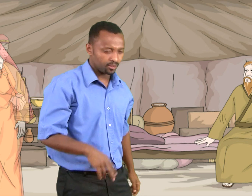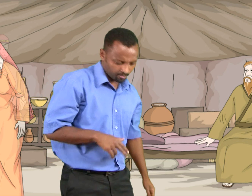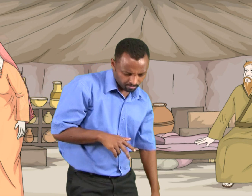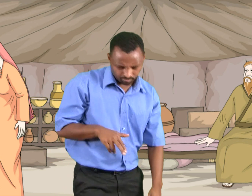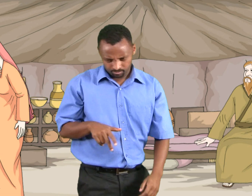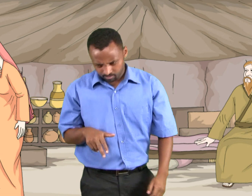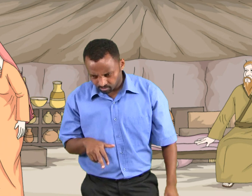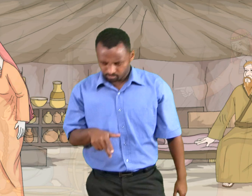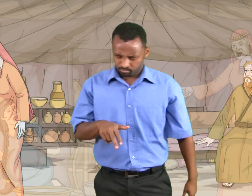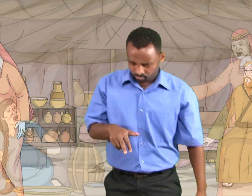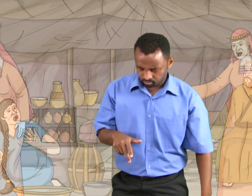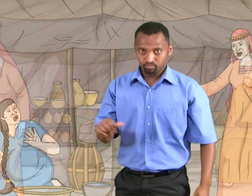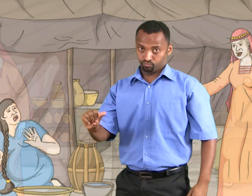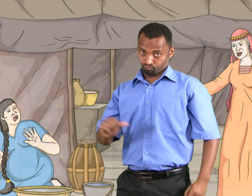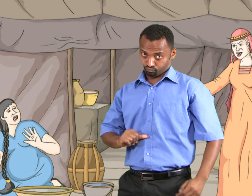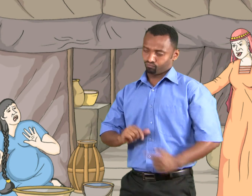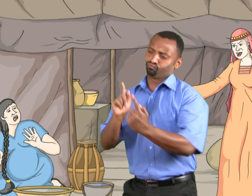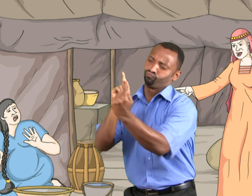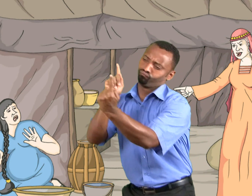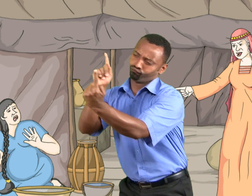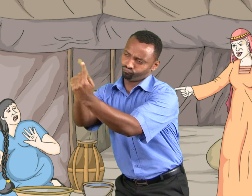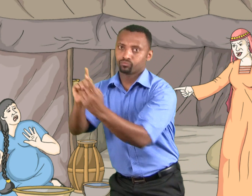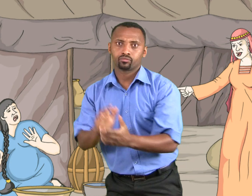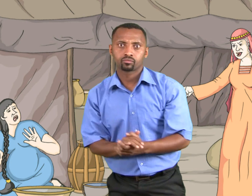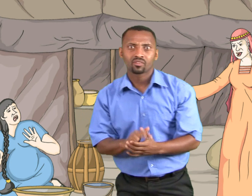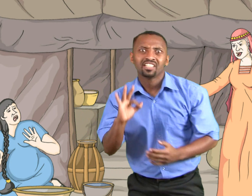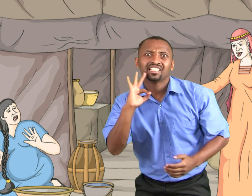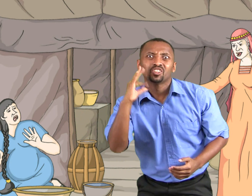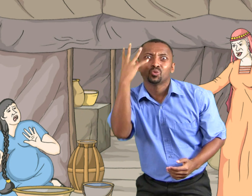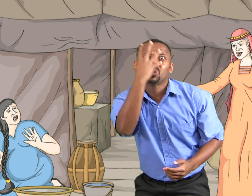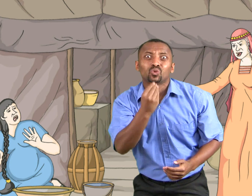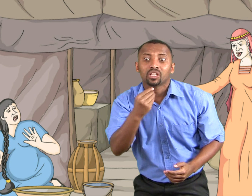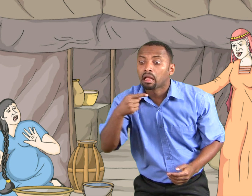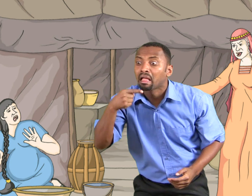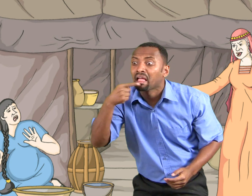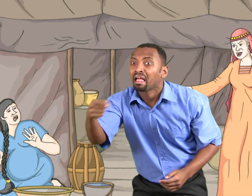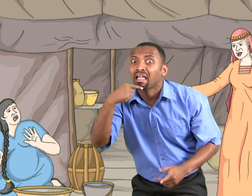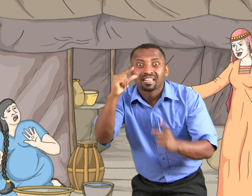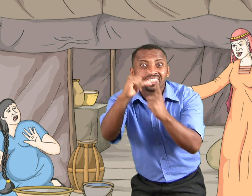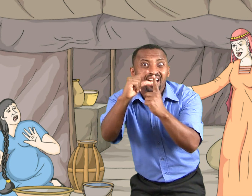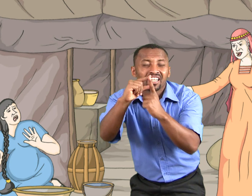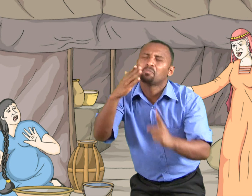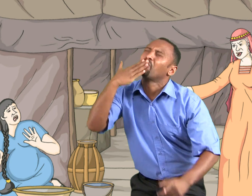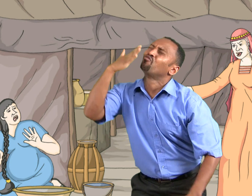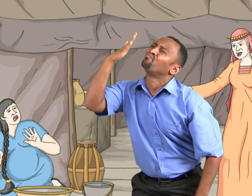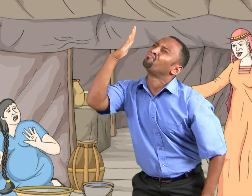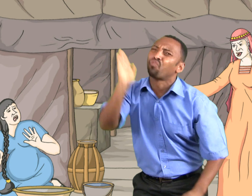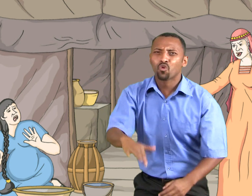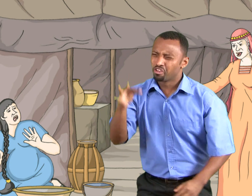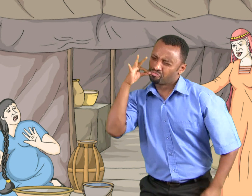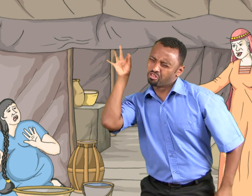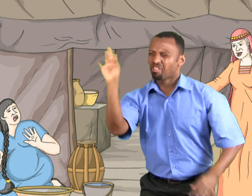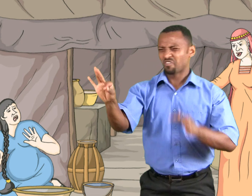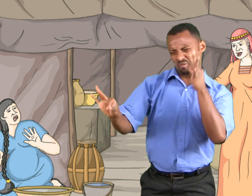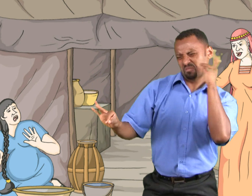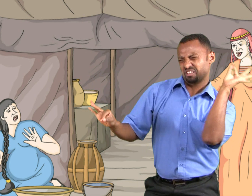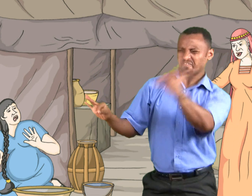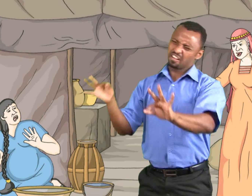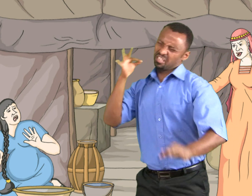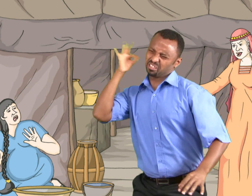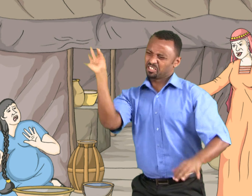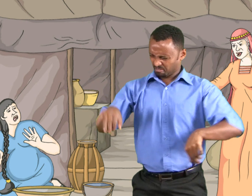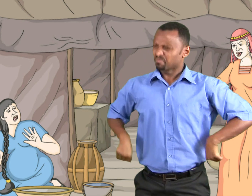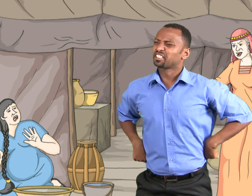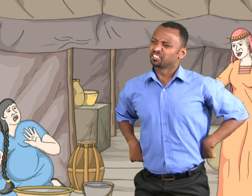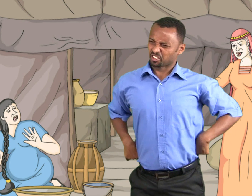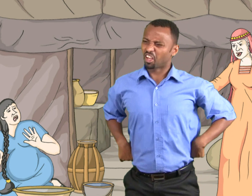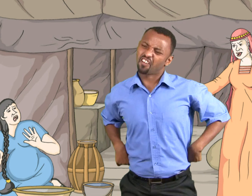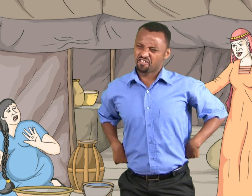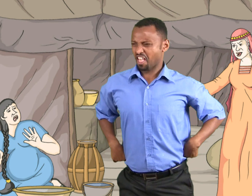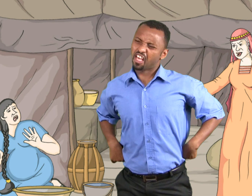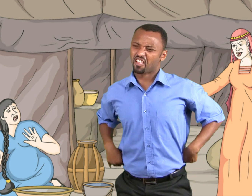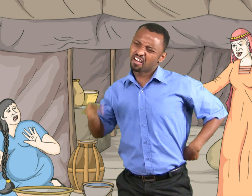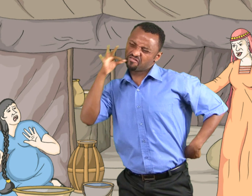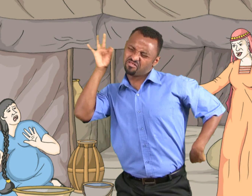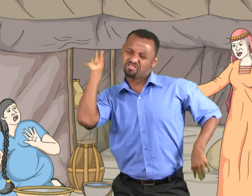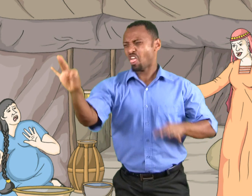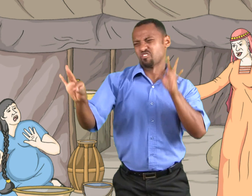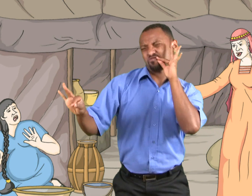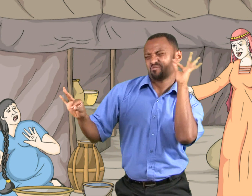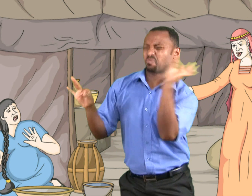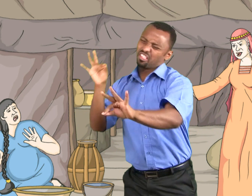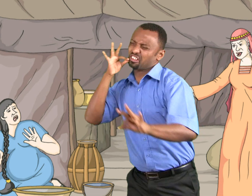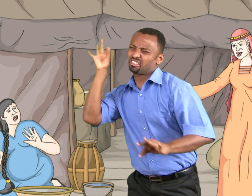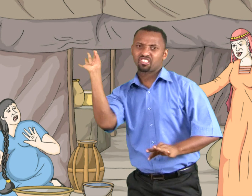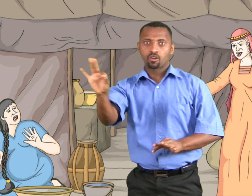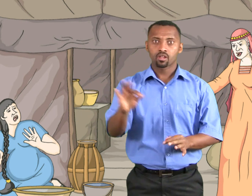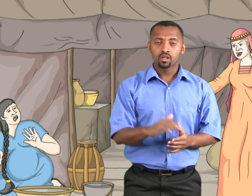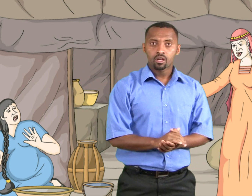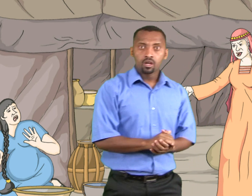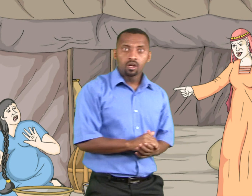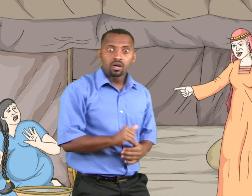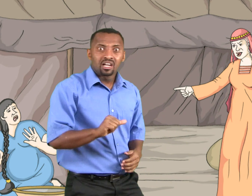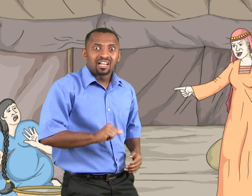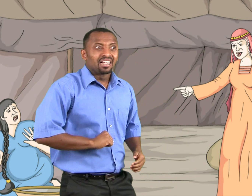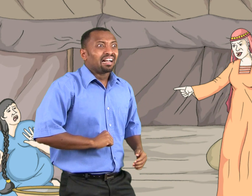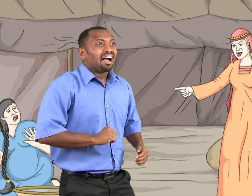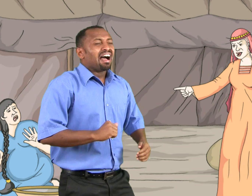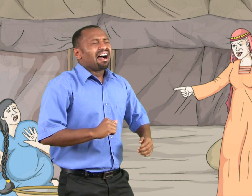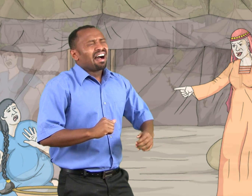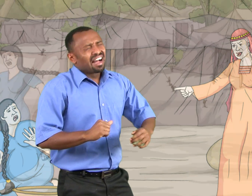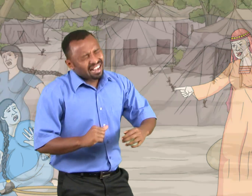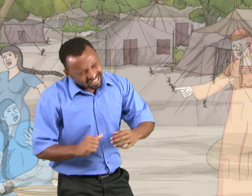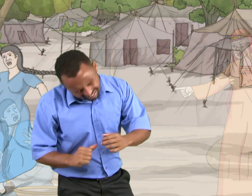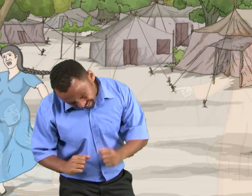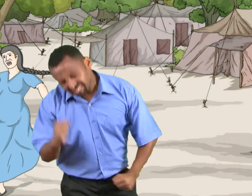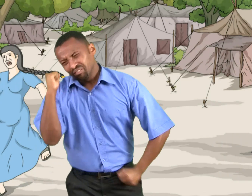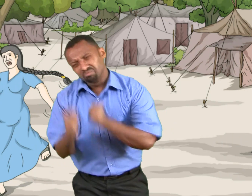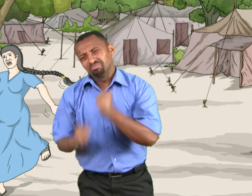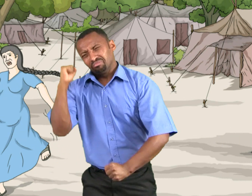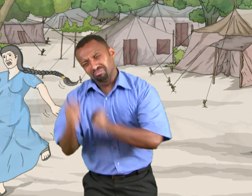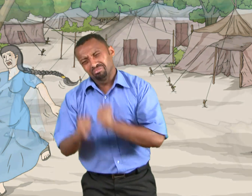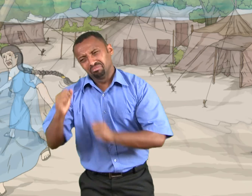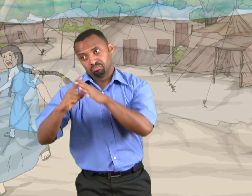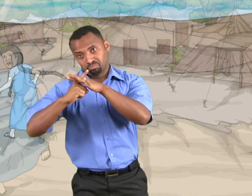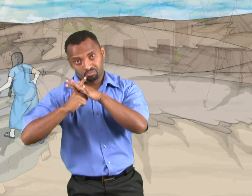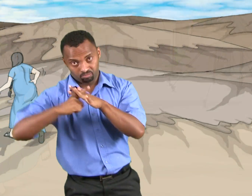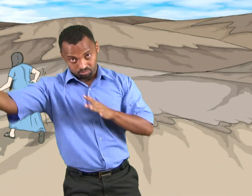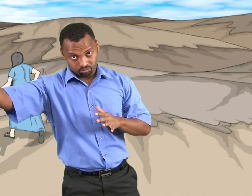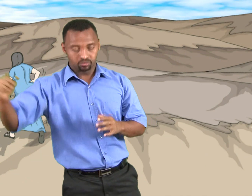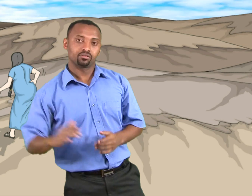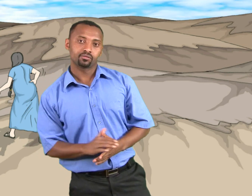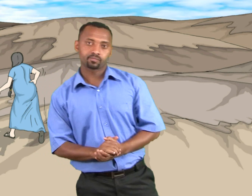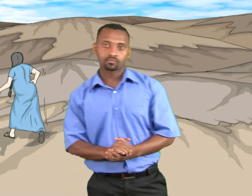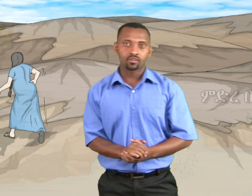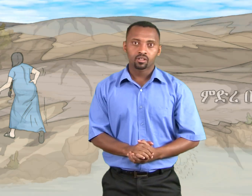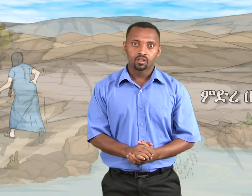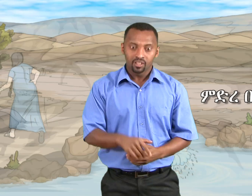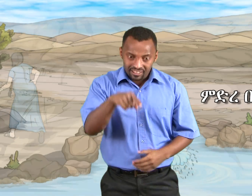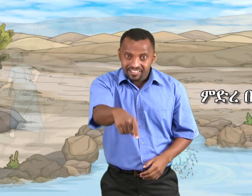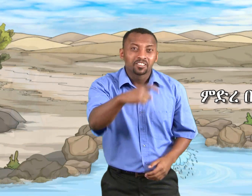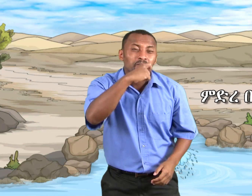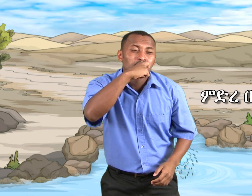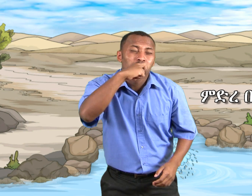Then Sarai treated Hagar so harshly that she fled from her.